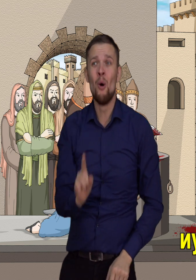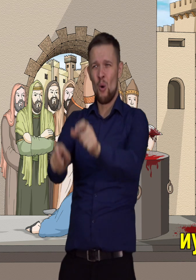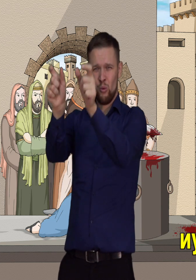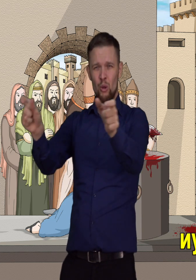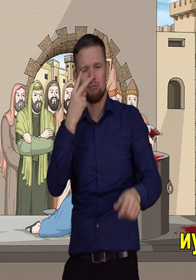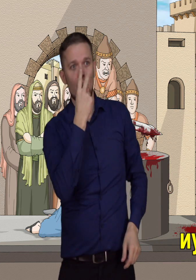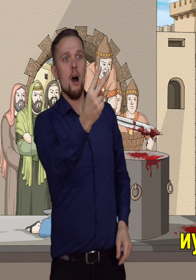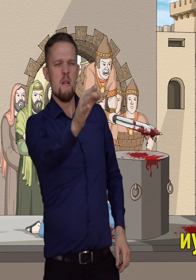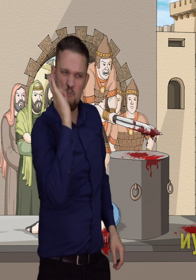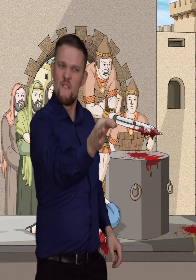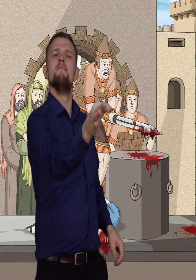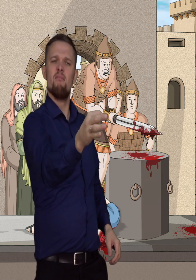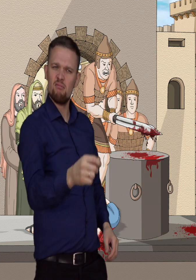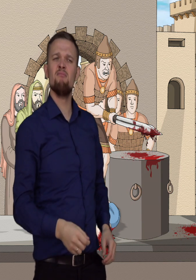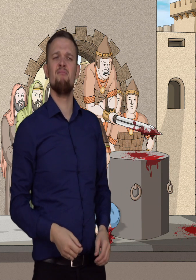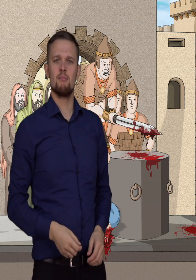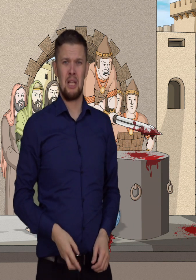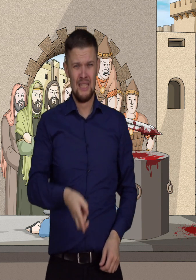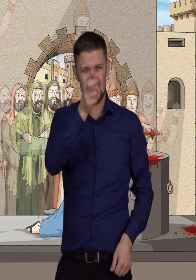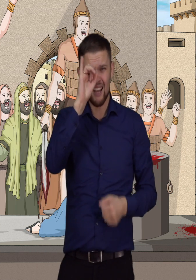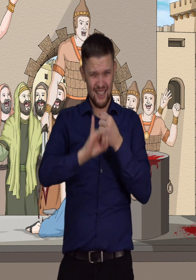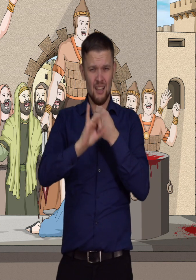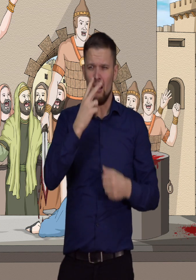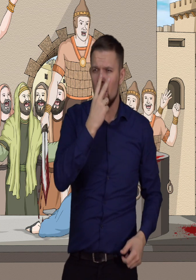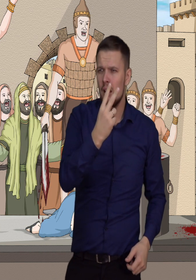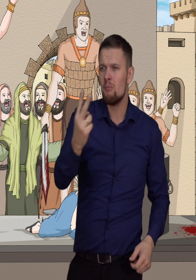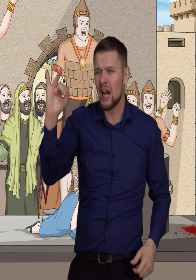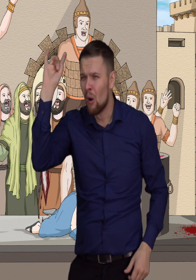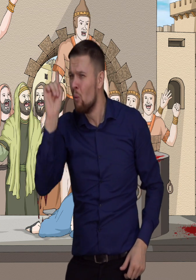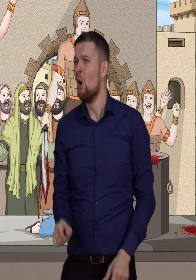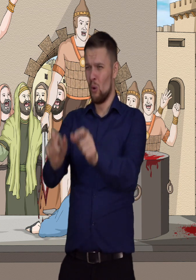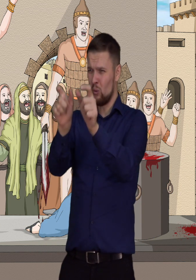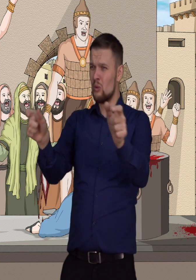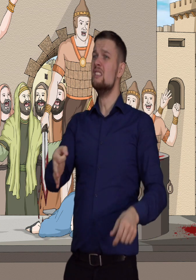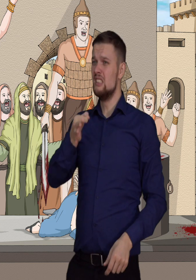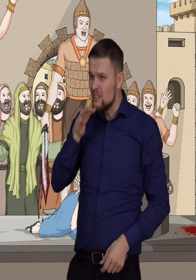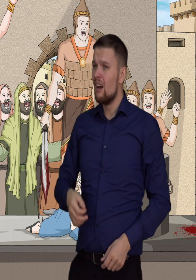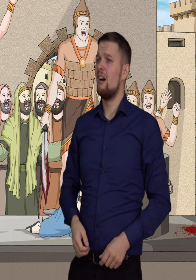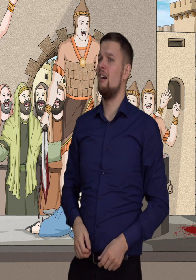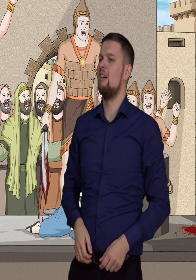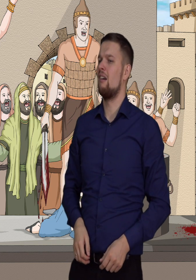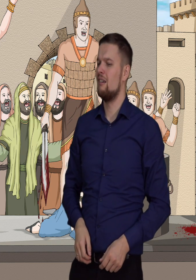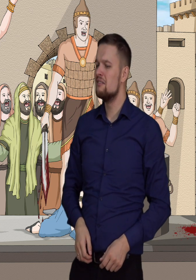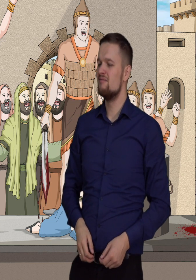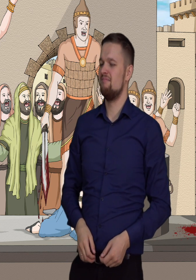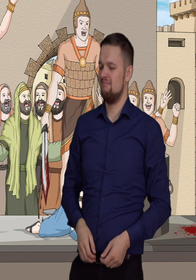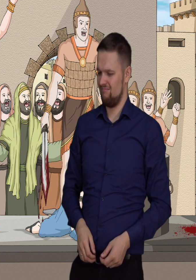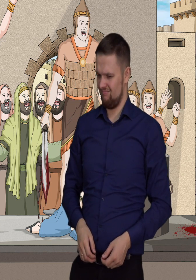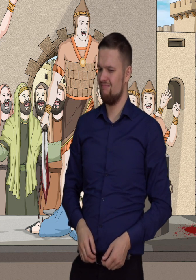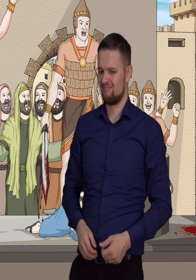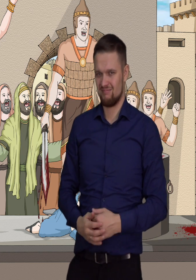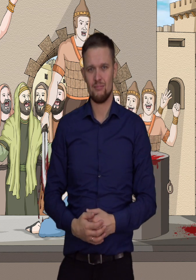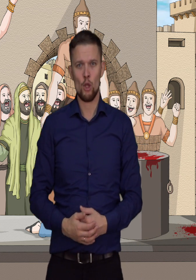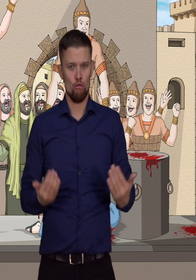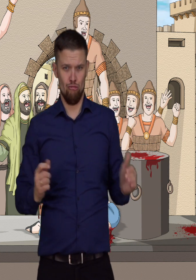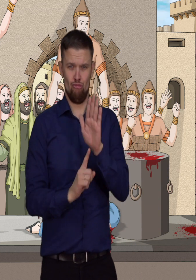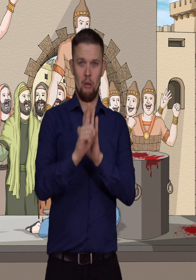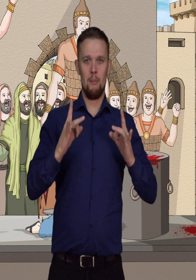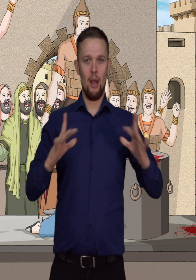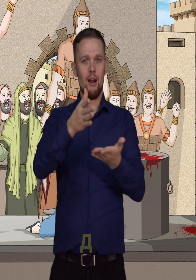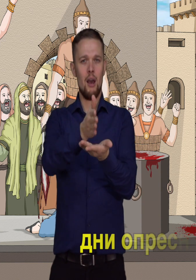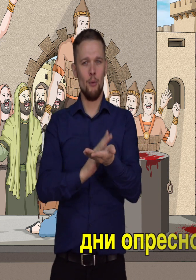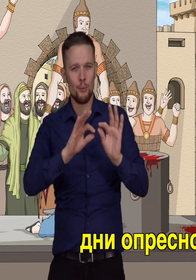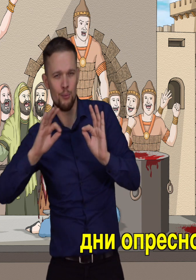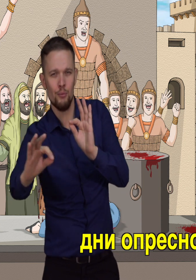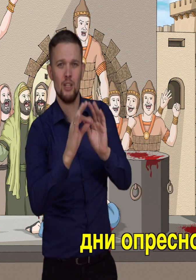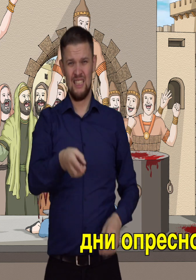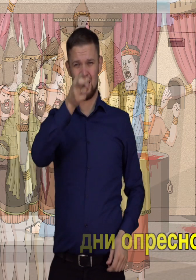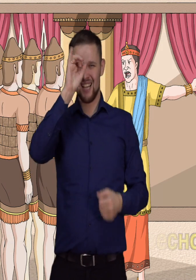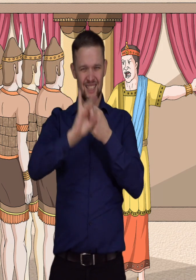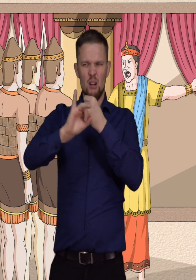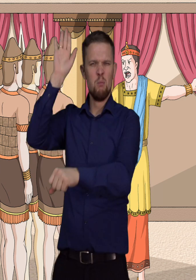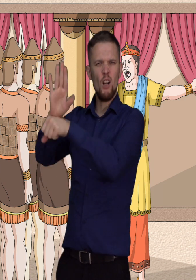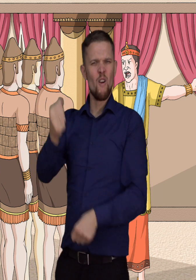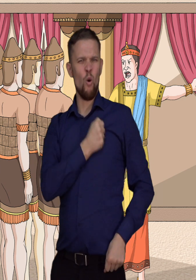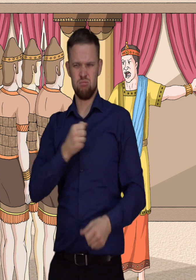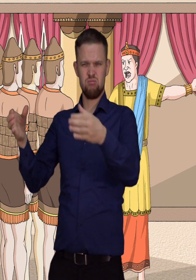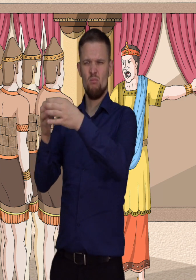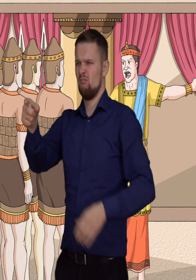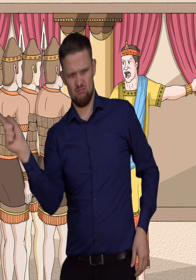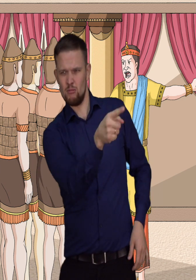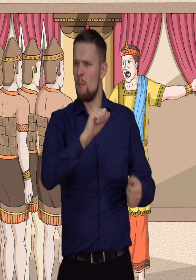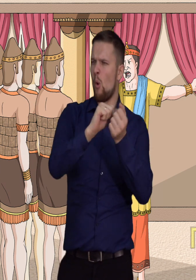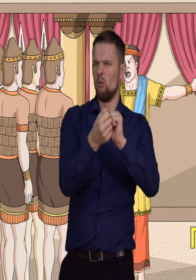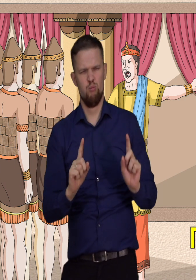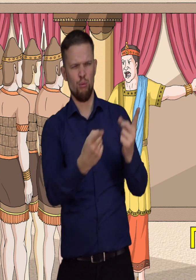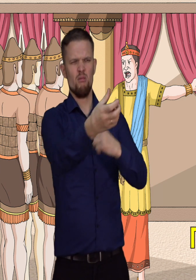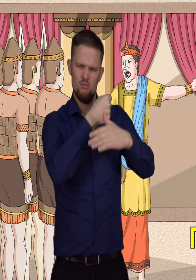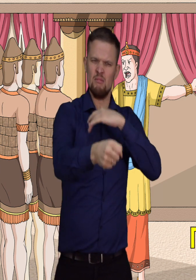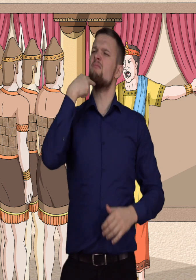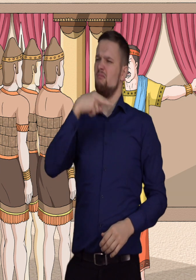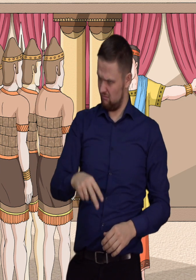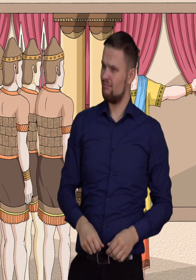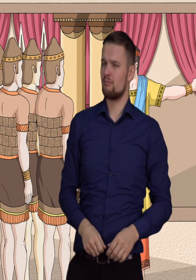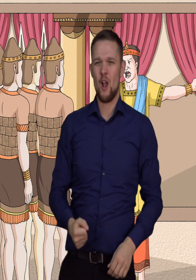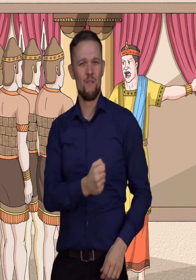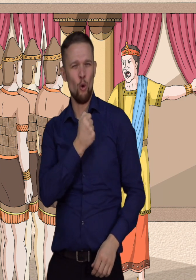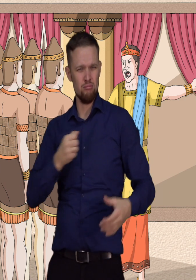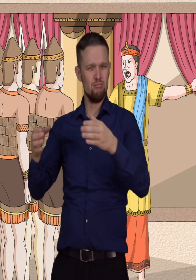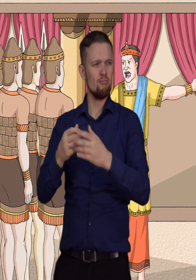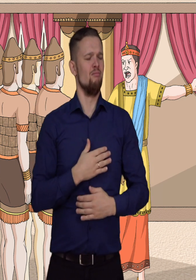And seeing that this pleased the Jews, Herod proceeded to seize Peter during the Feast of Unleavened Bread.